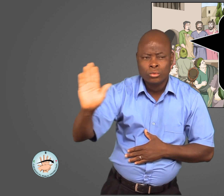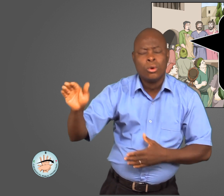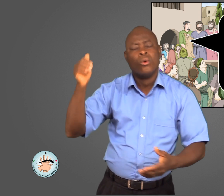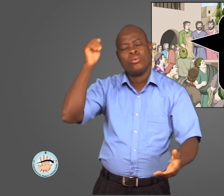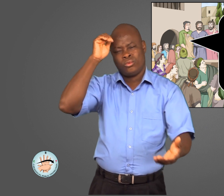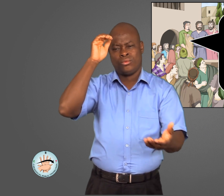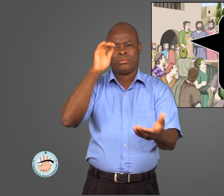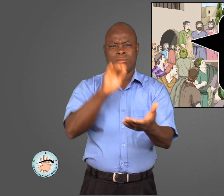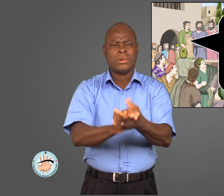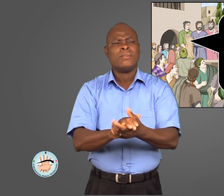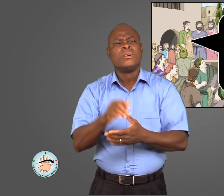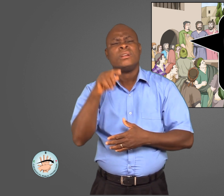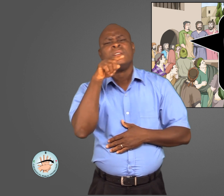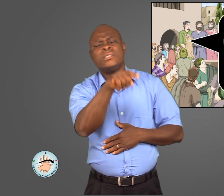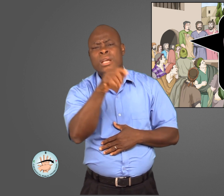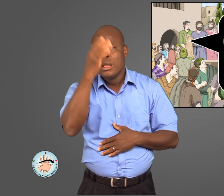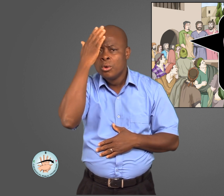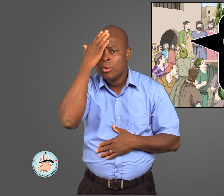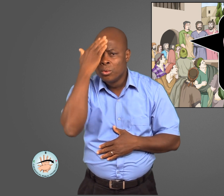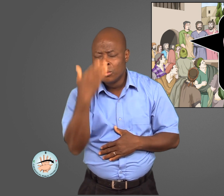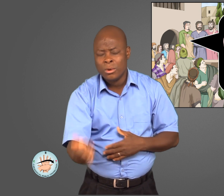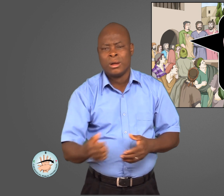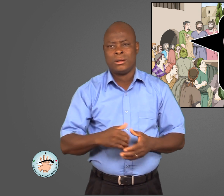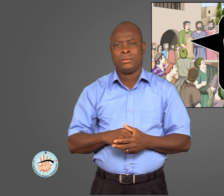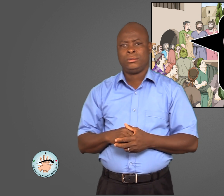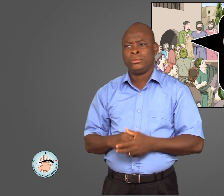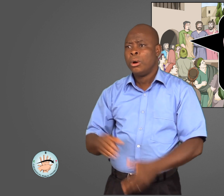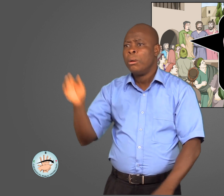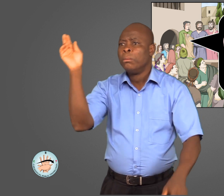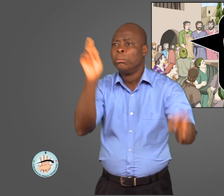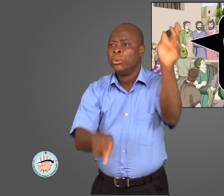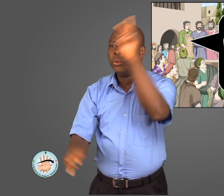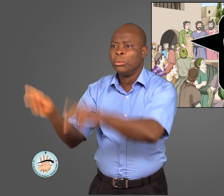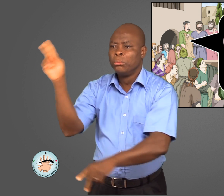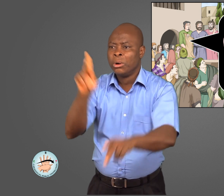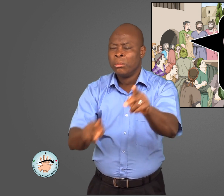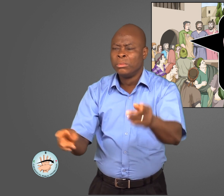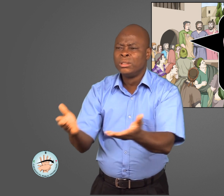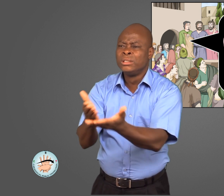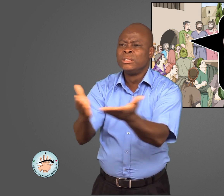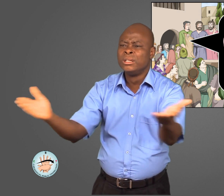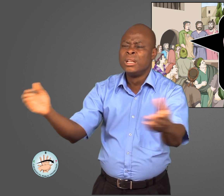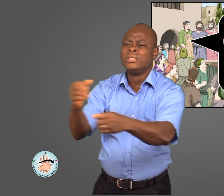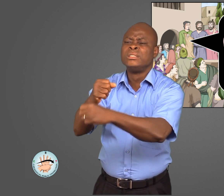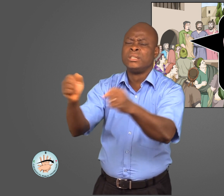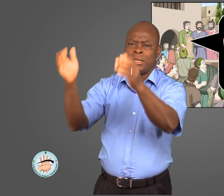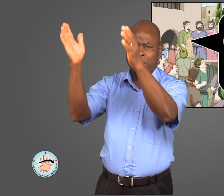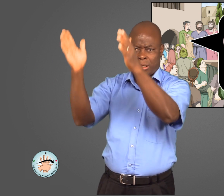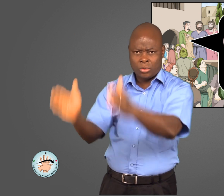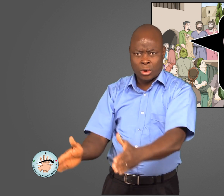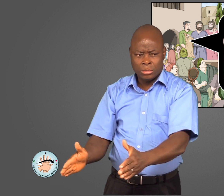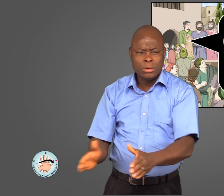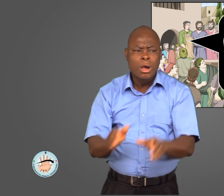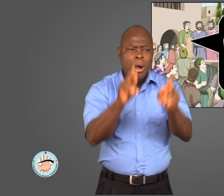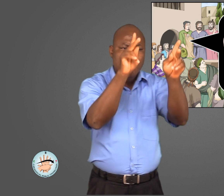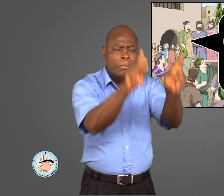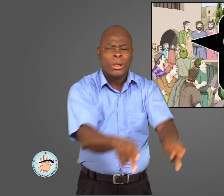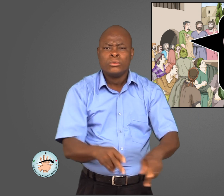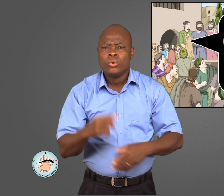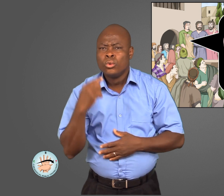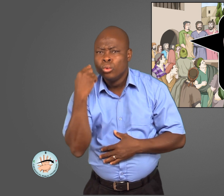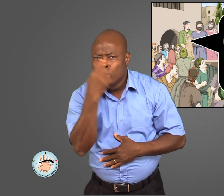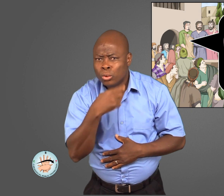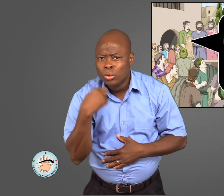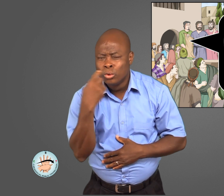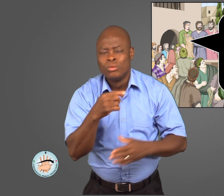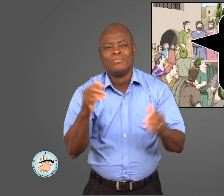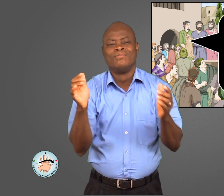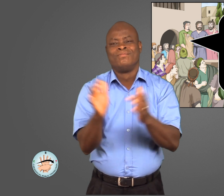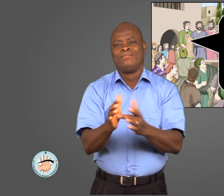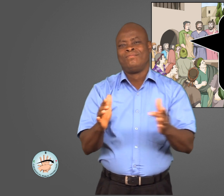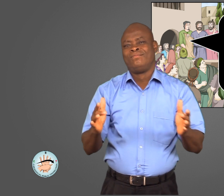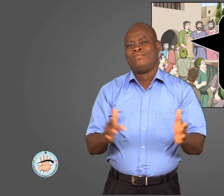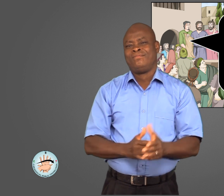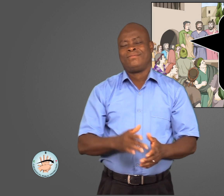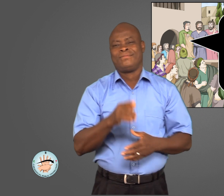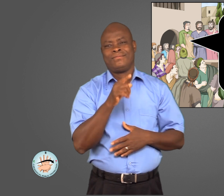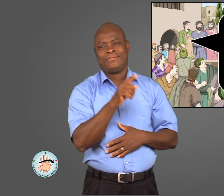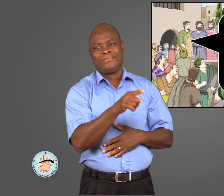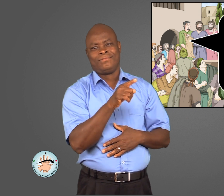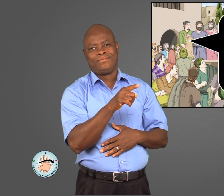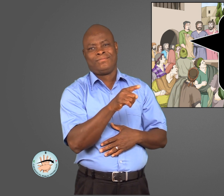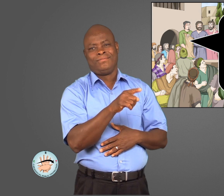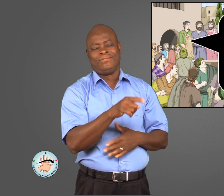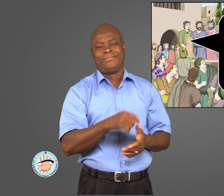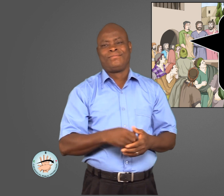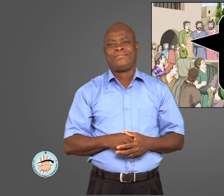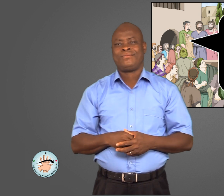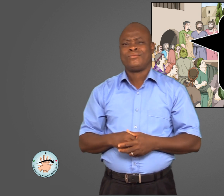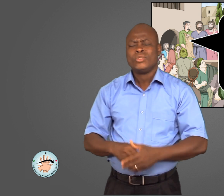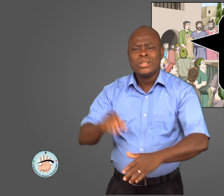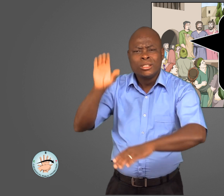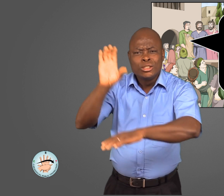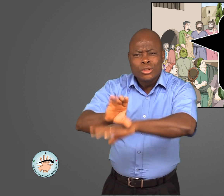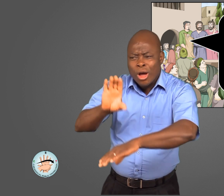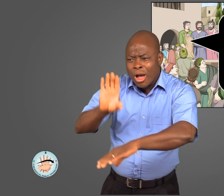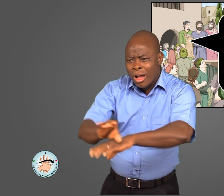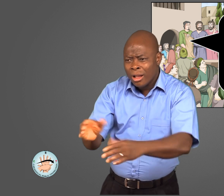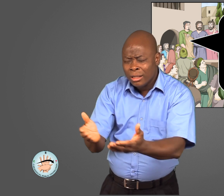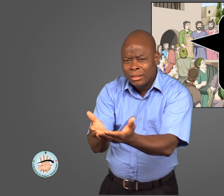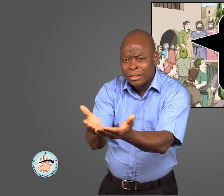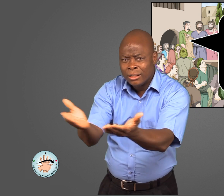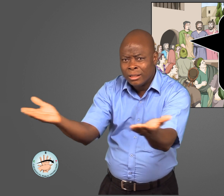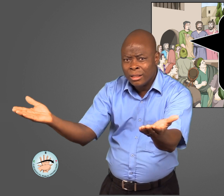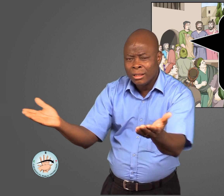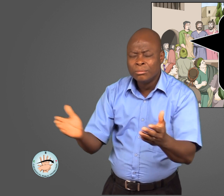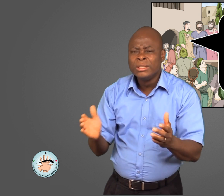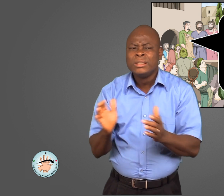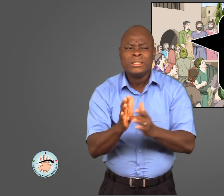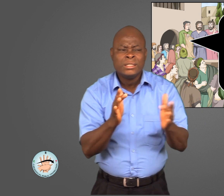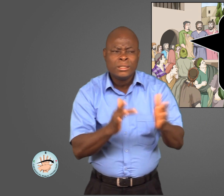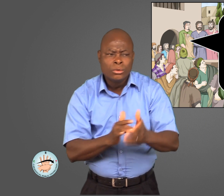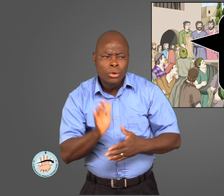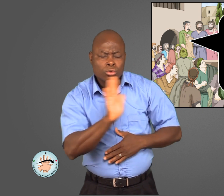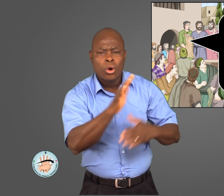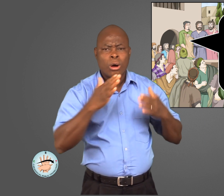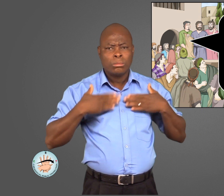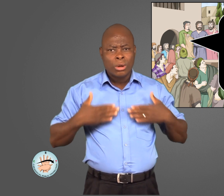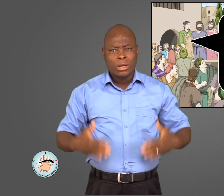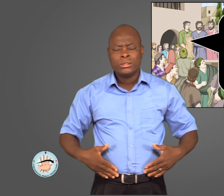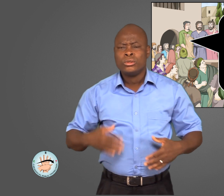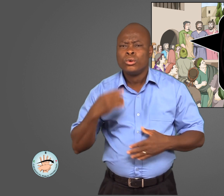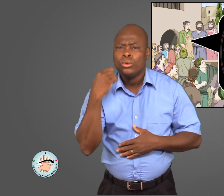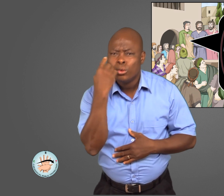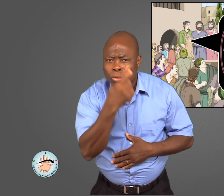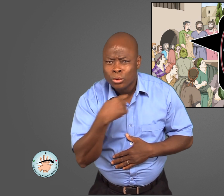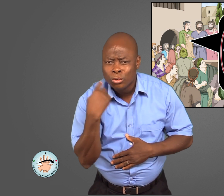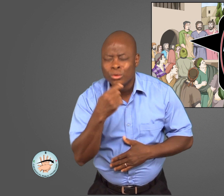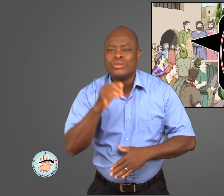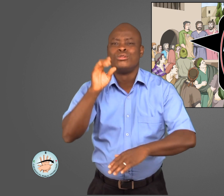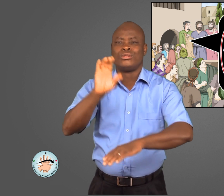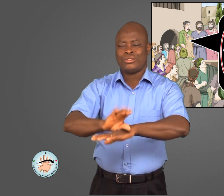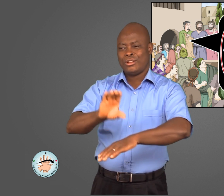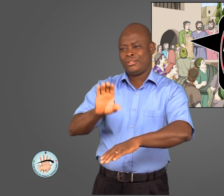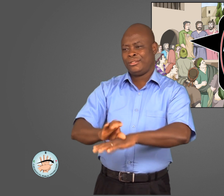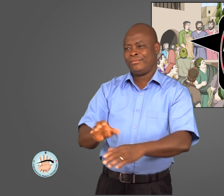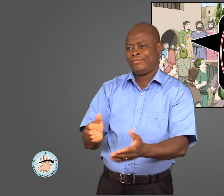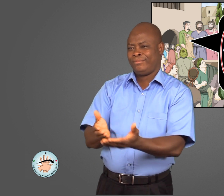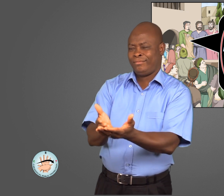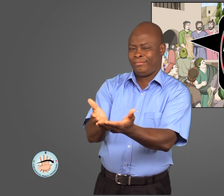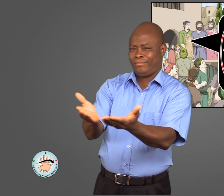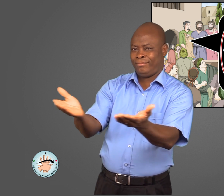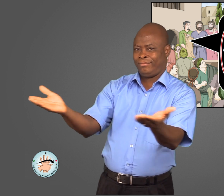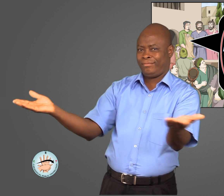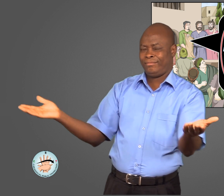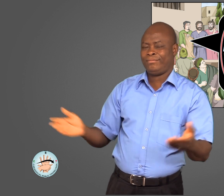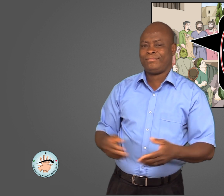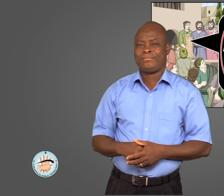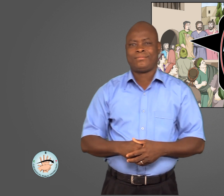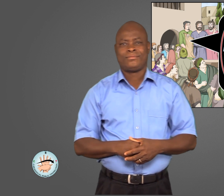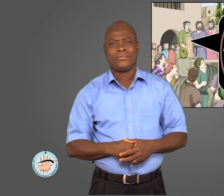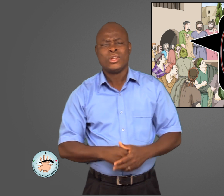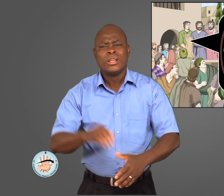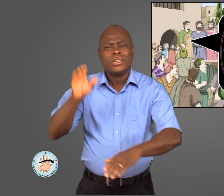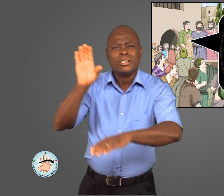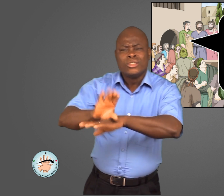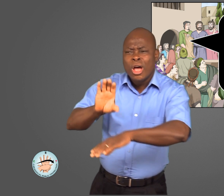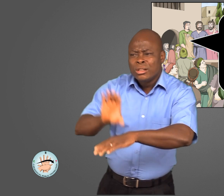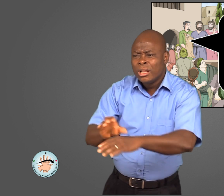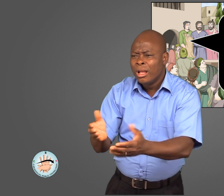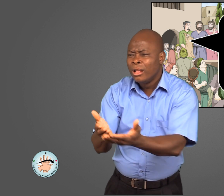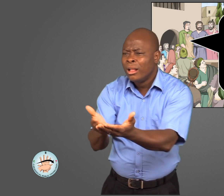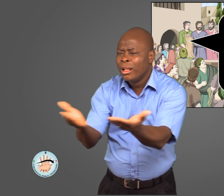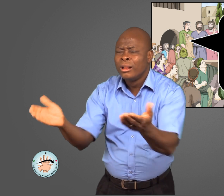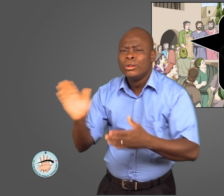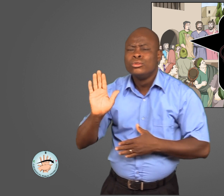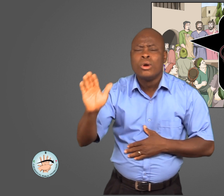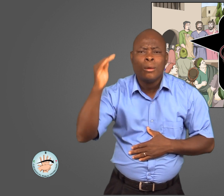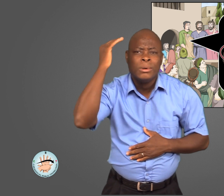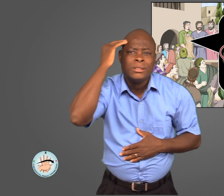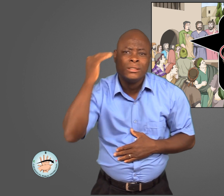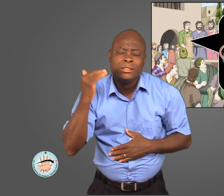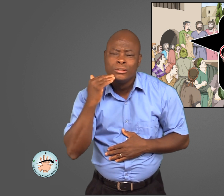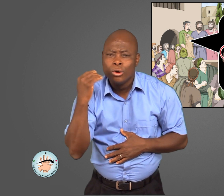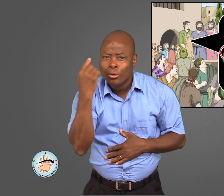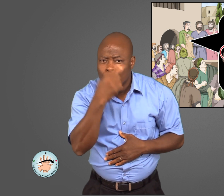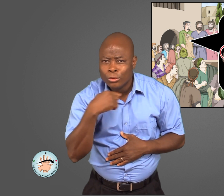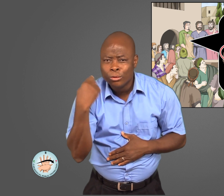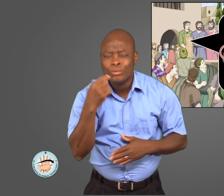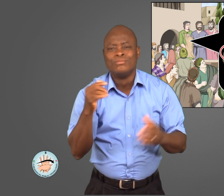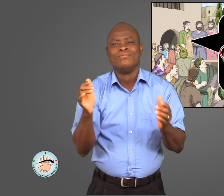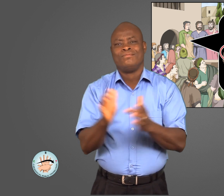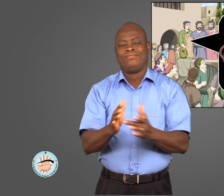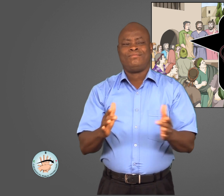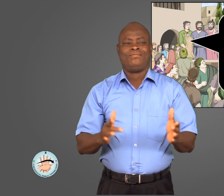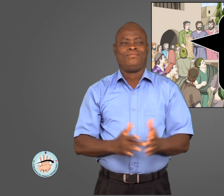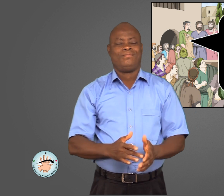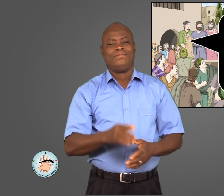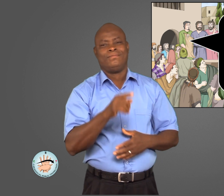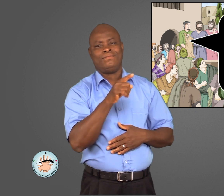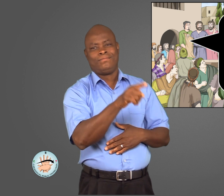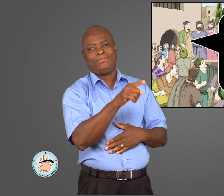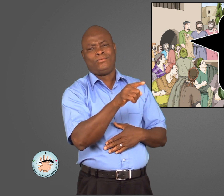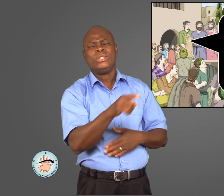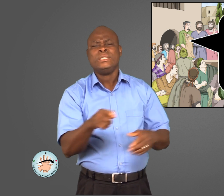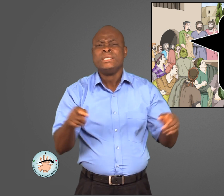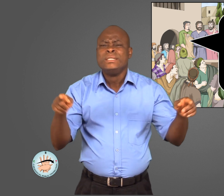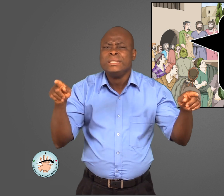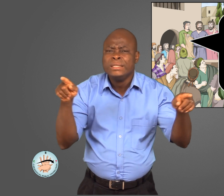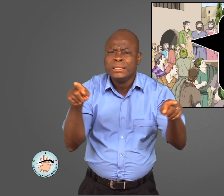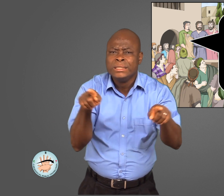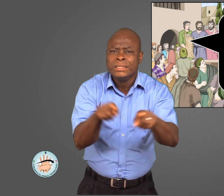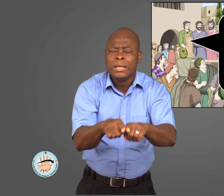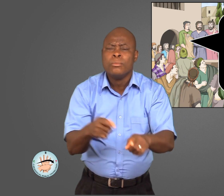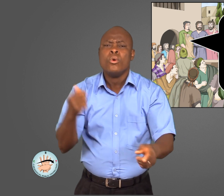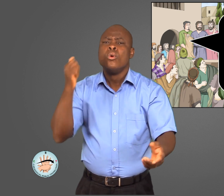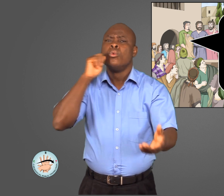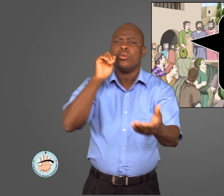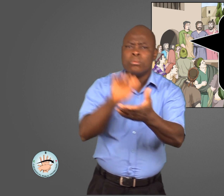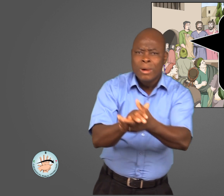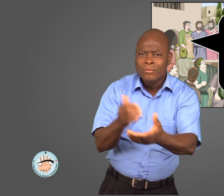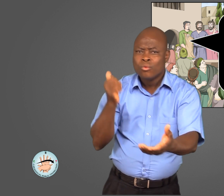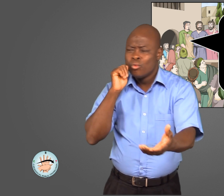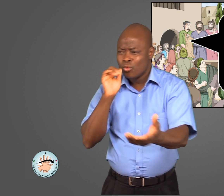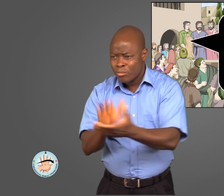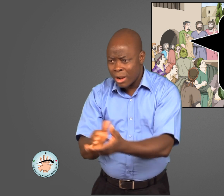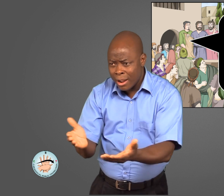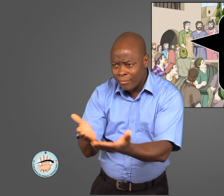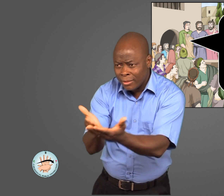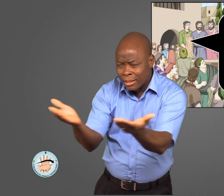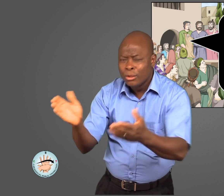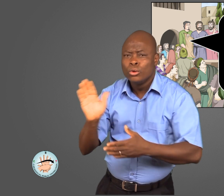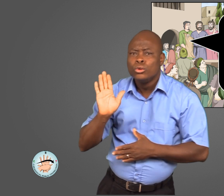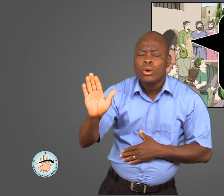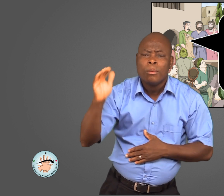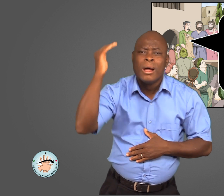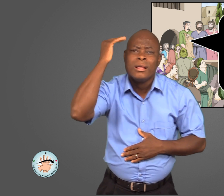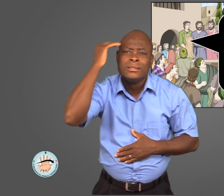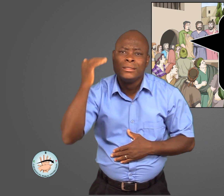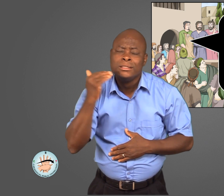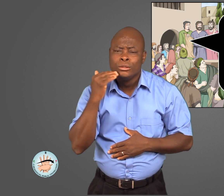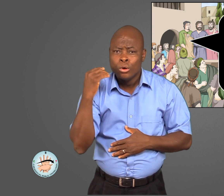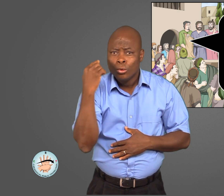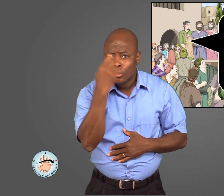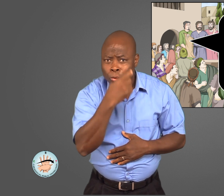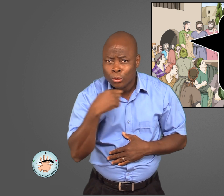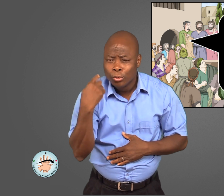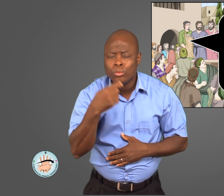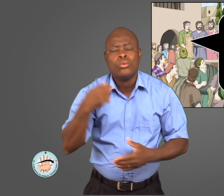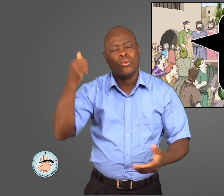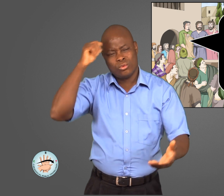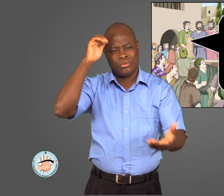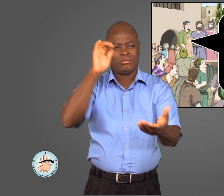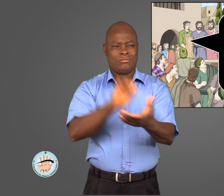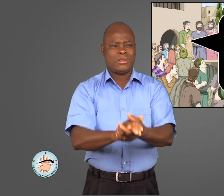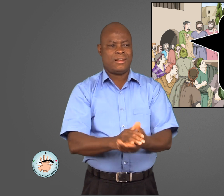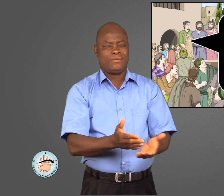For the husband is the head of the wife as Christ is the head of the church, His body, of which He is the Savior.